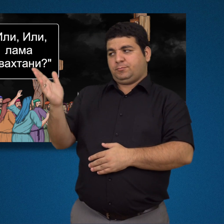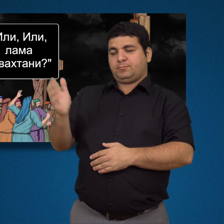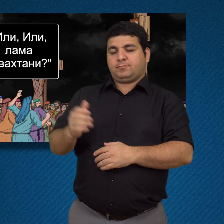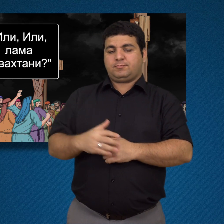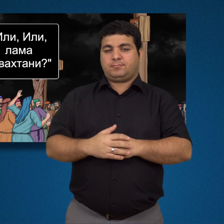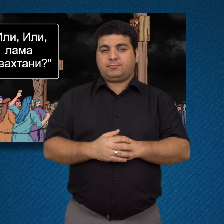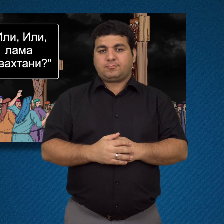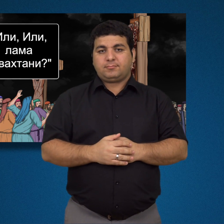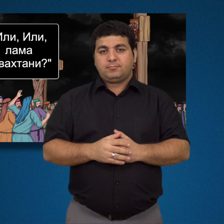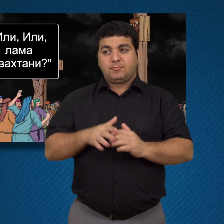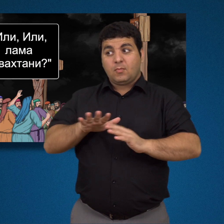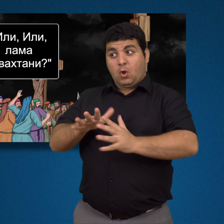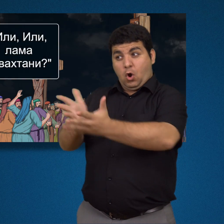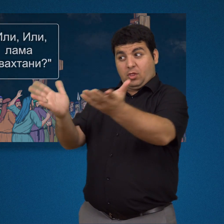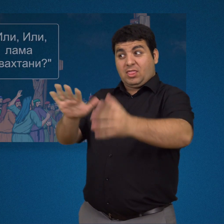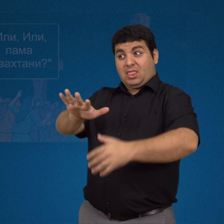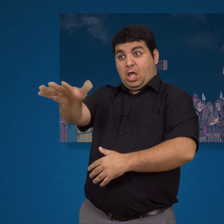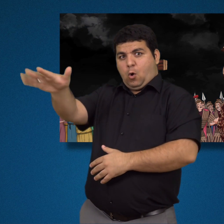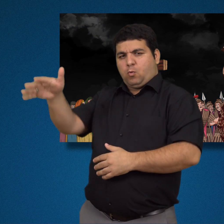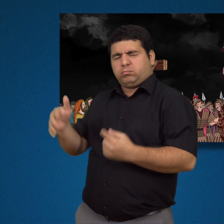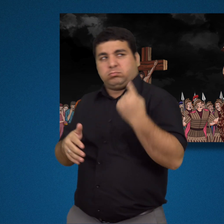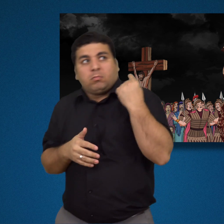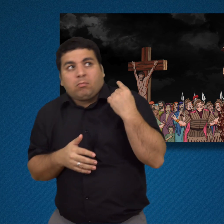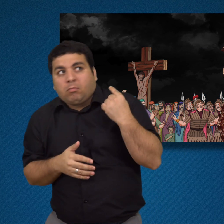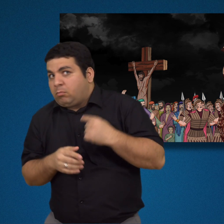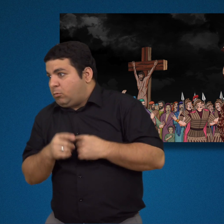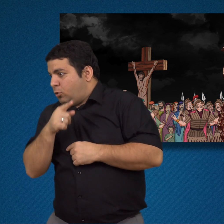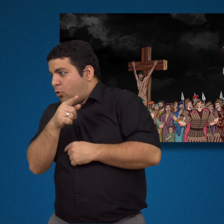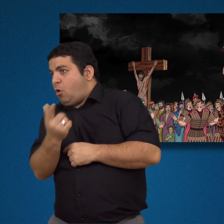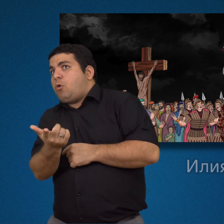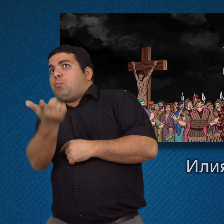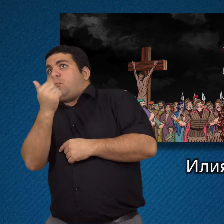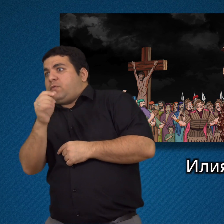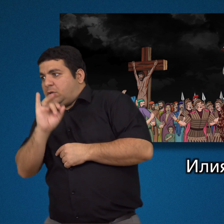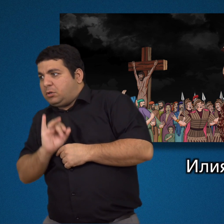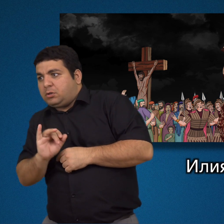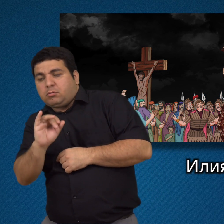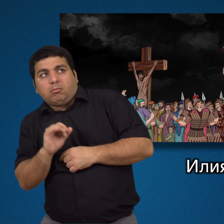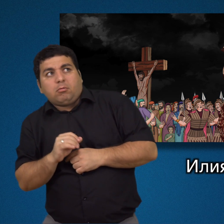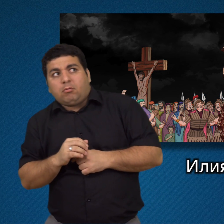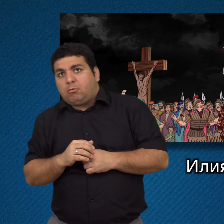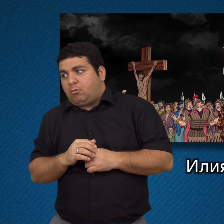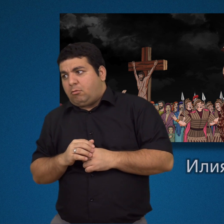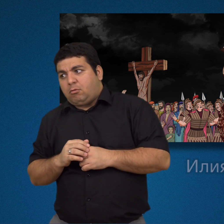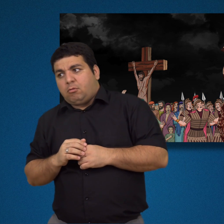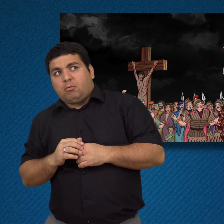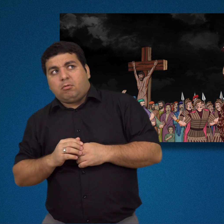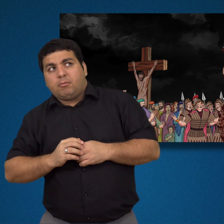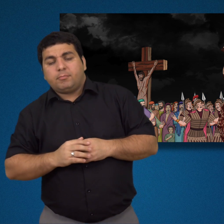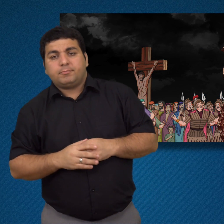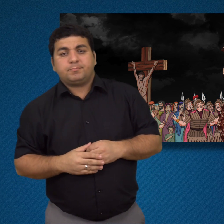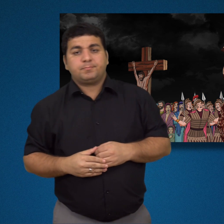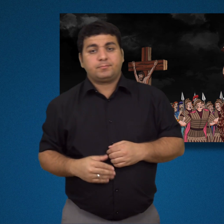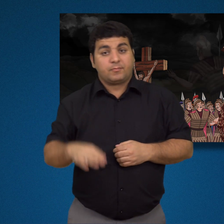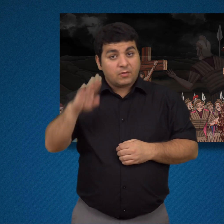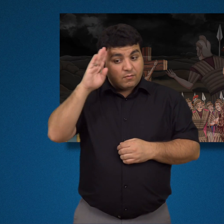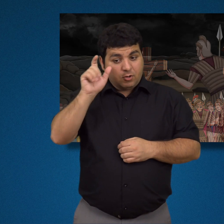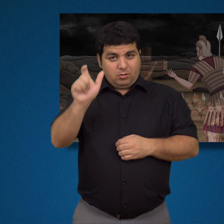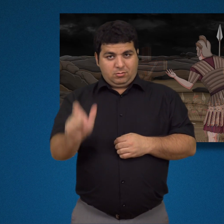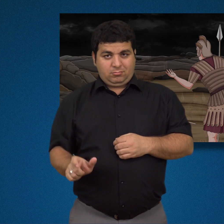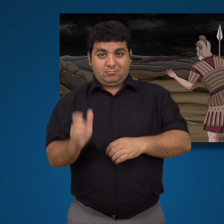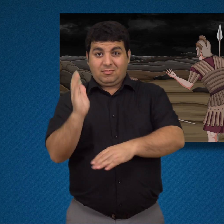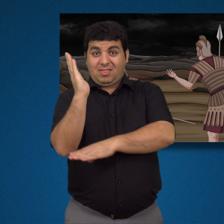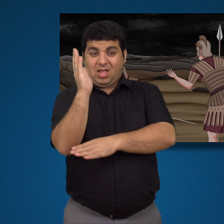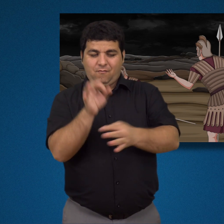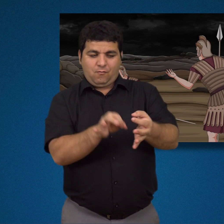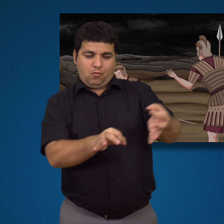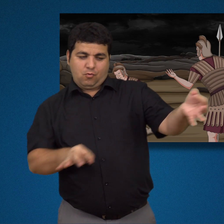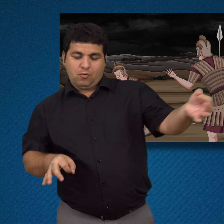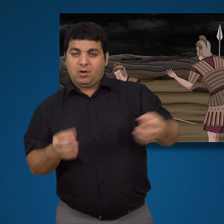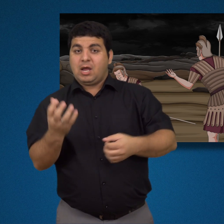When some of those standing there heard this, they said, “He is calling Elijah.”